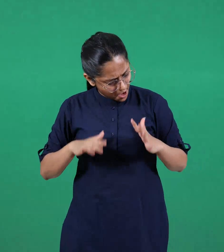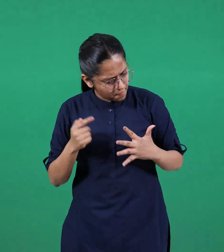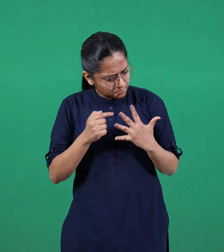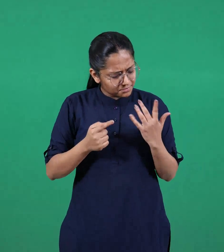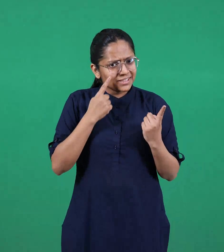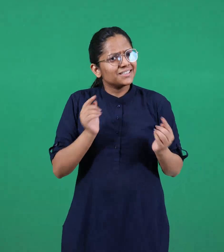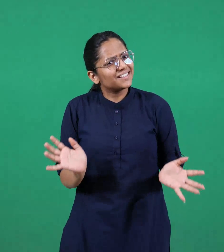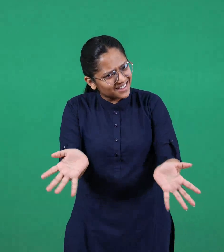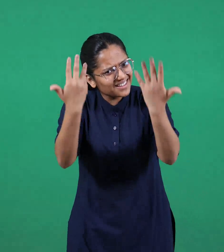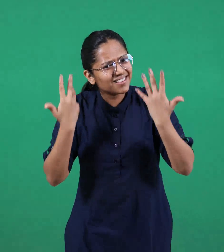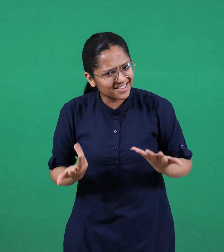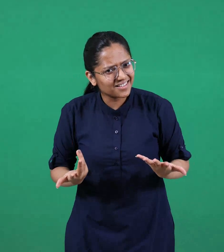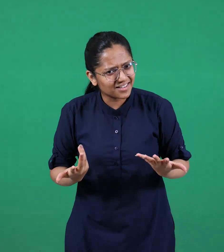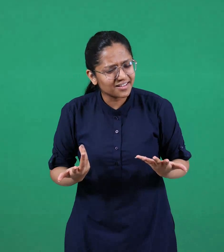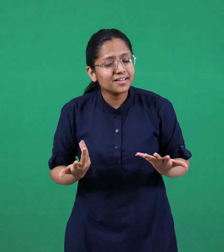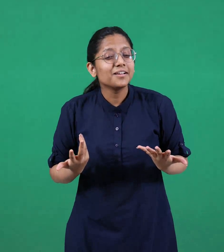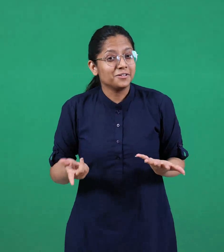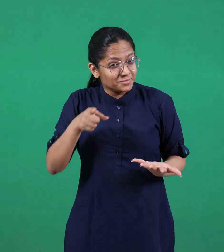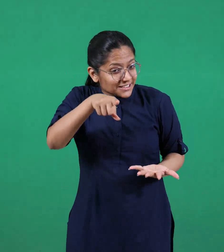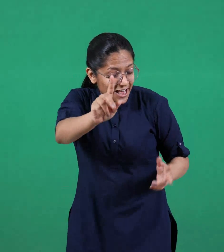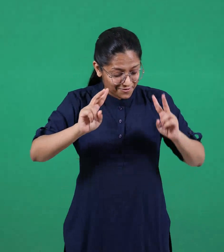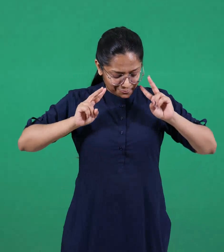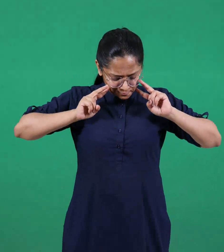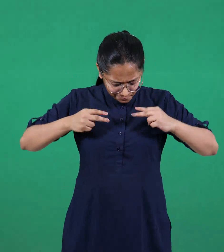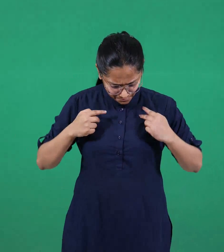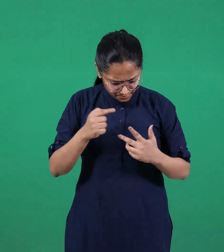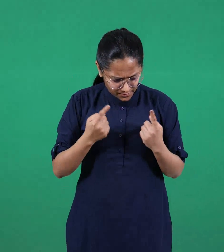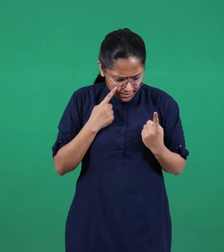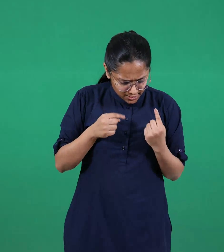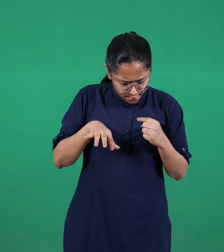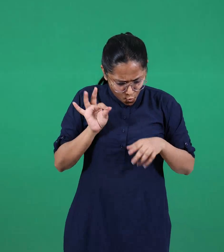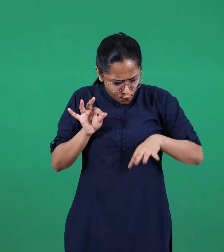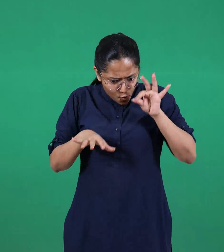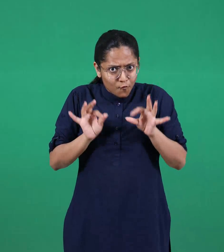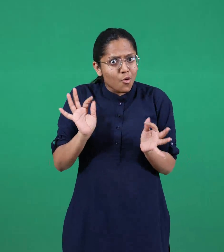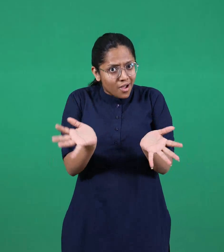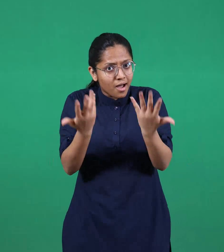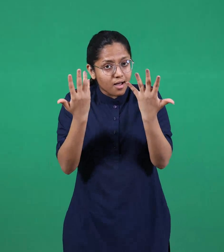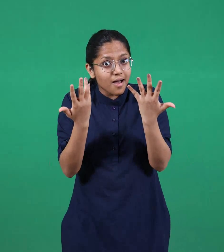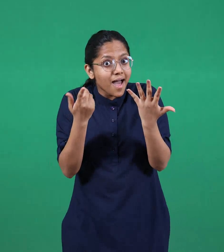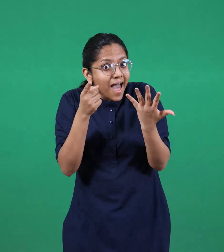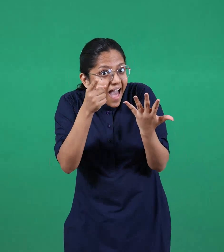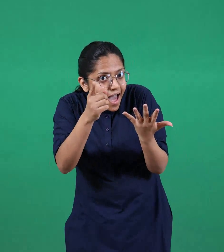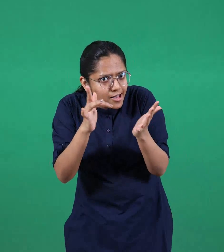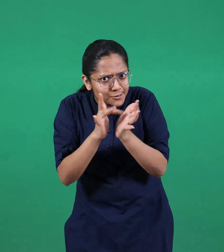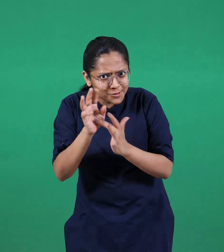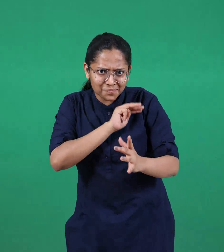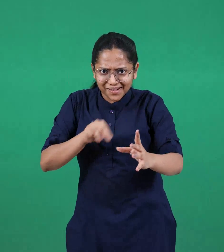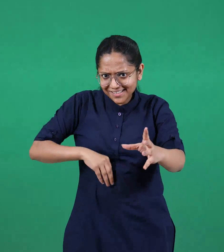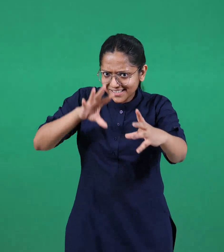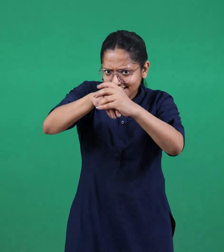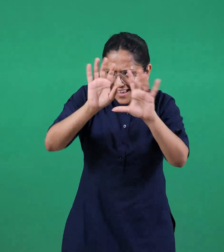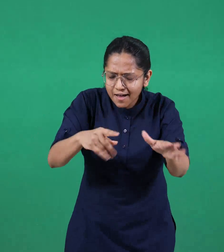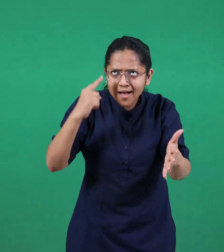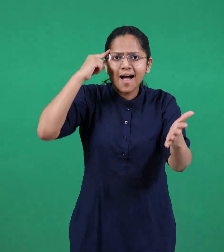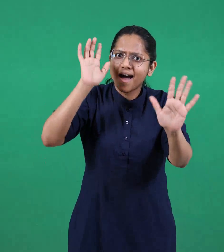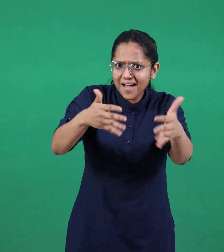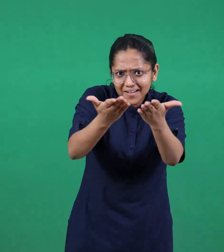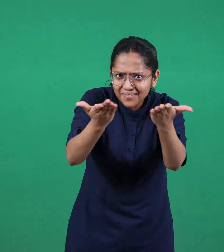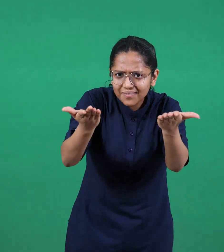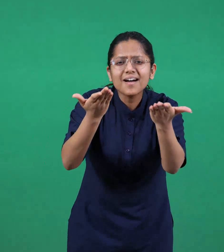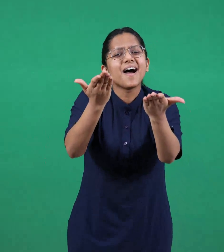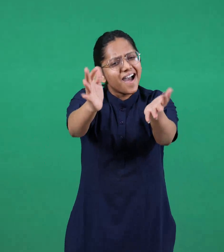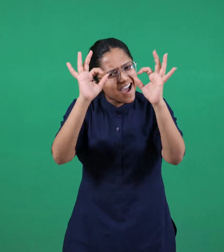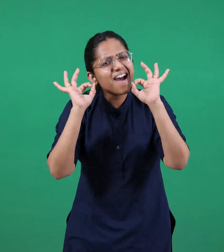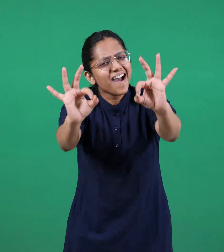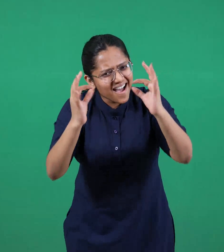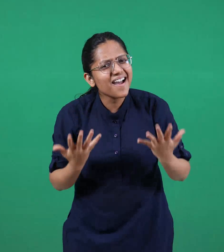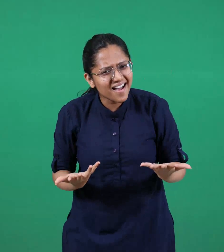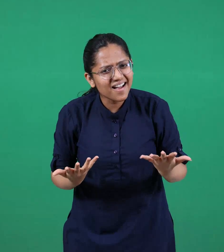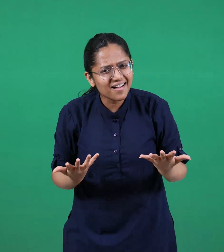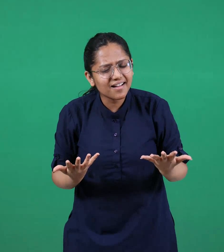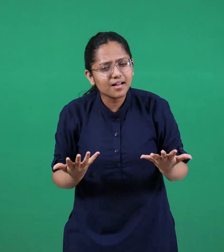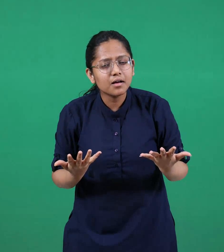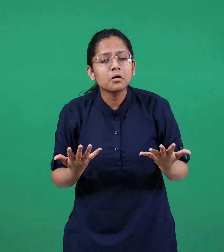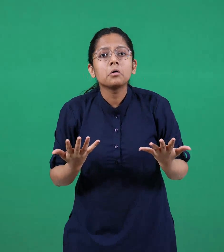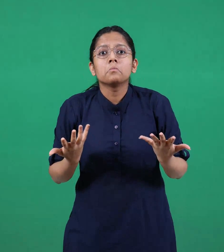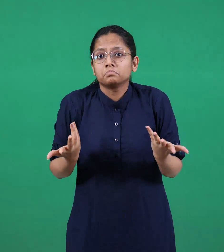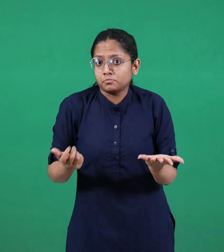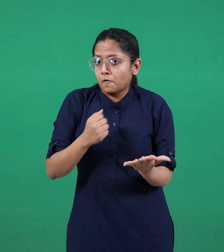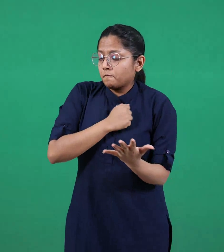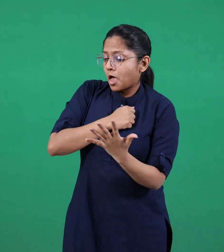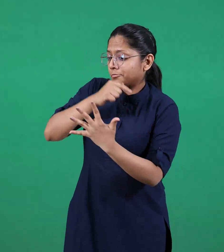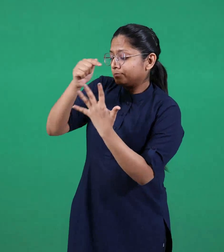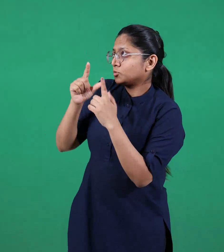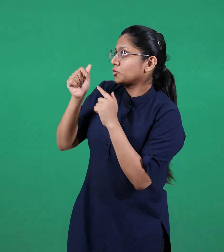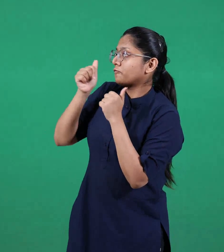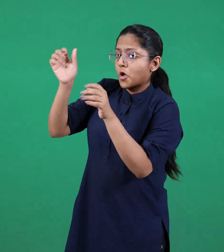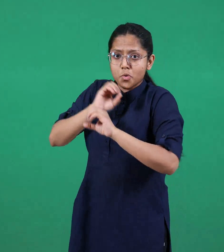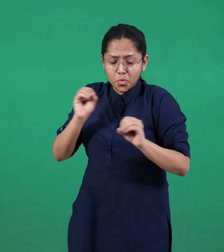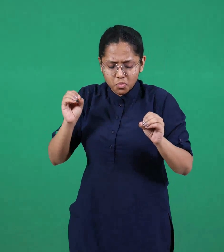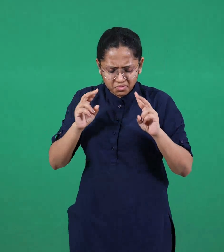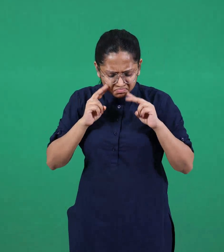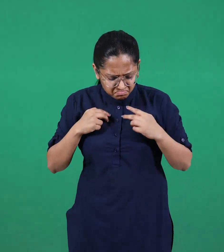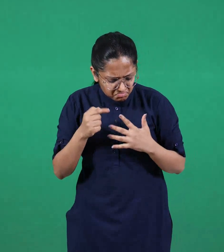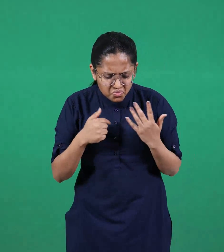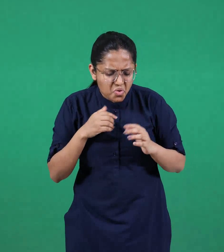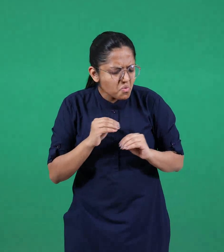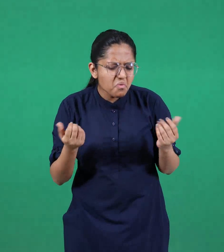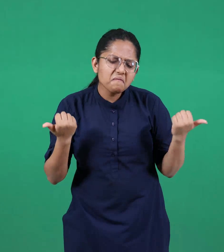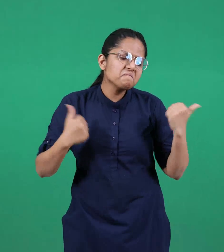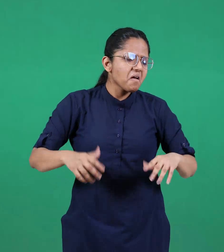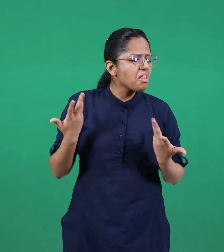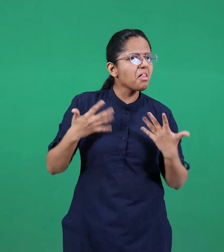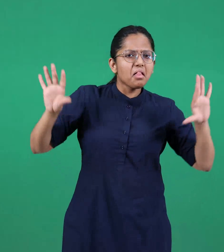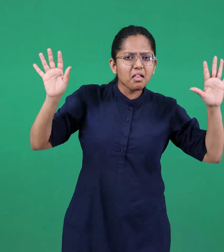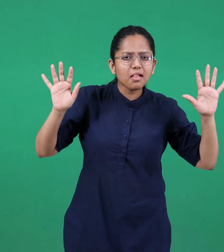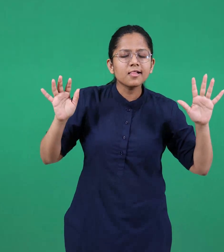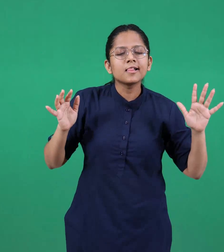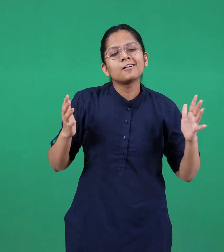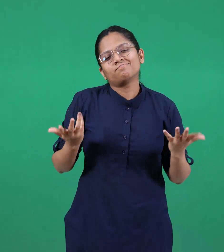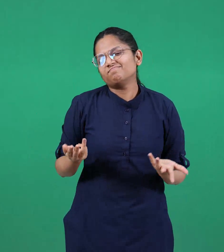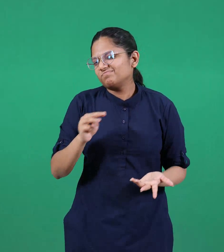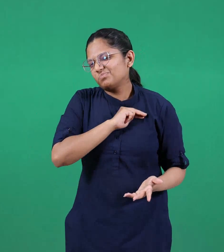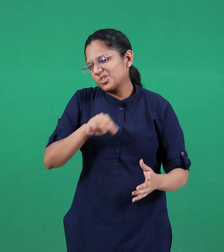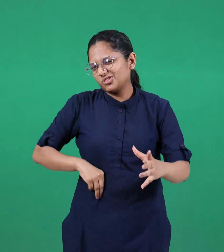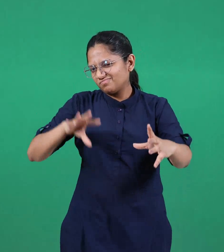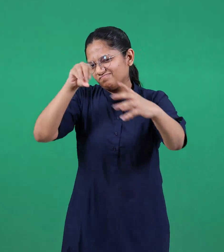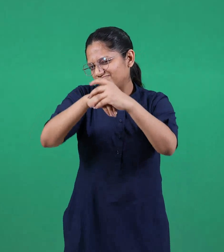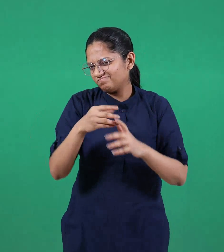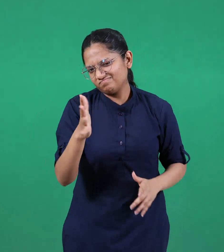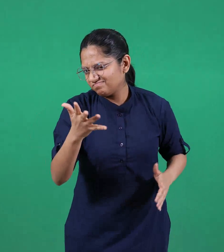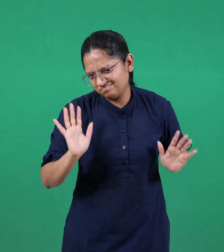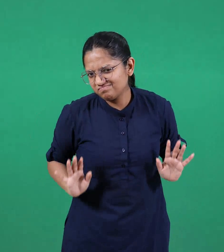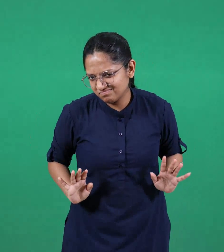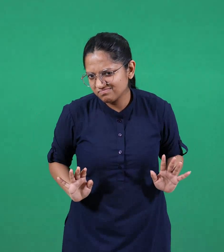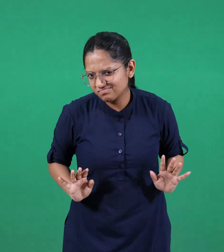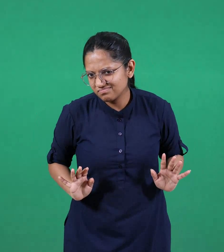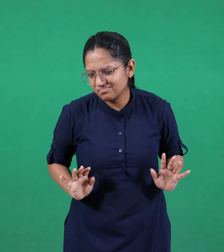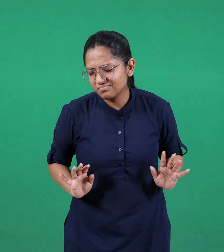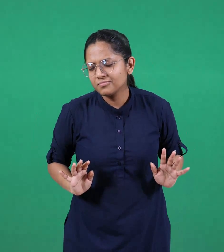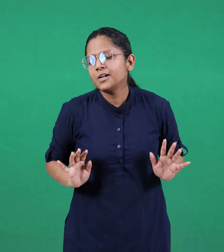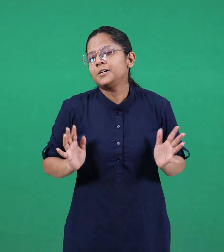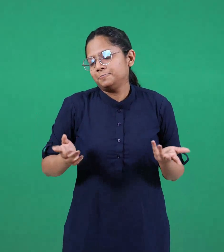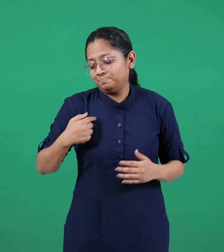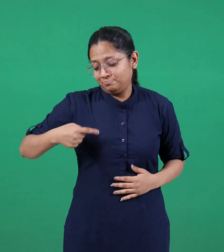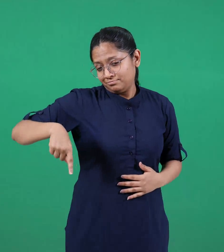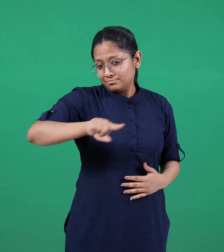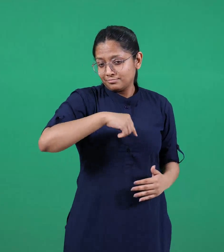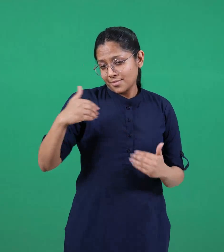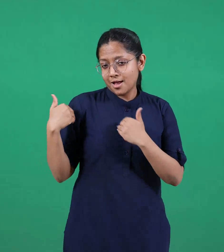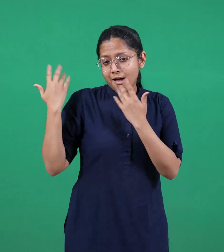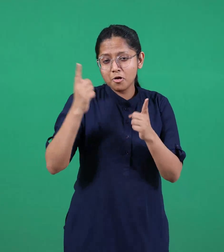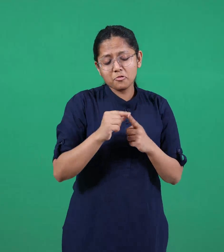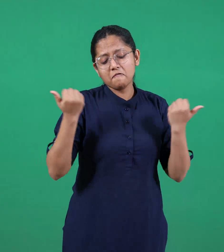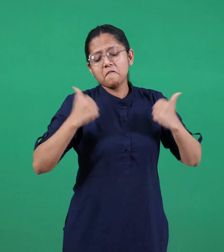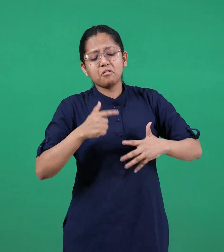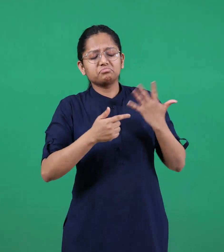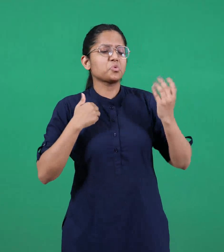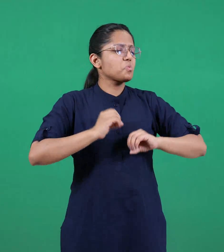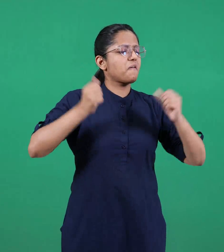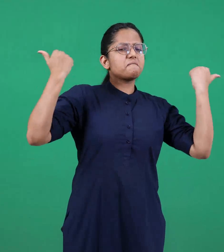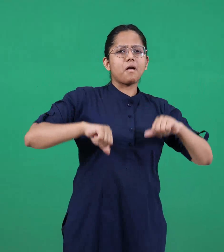Can' t you see for yourselves that Jesus Christ is in you- unless you actually fail the test?